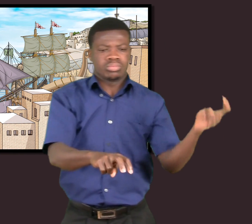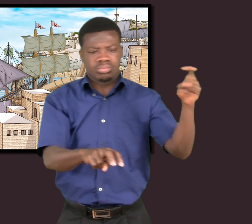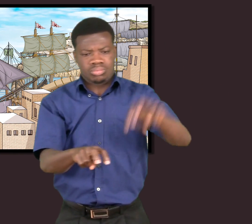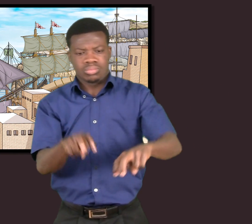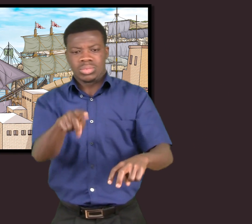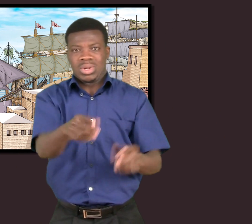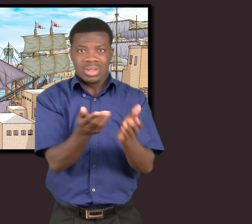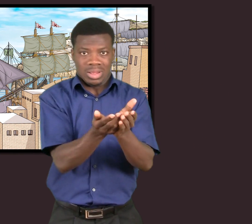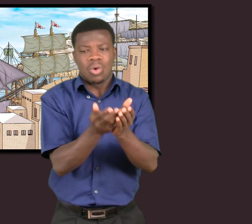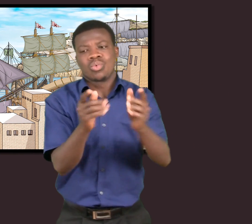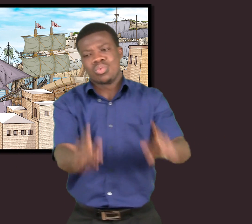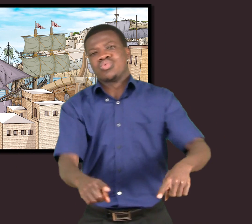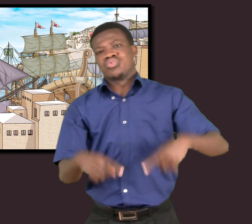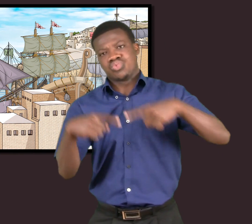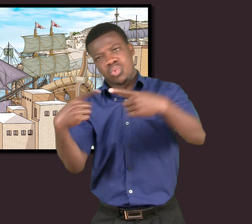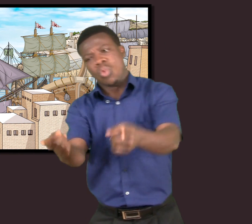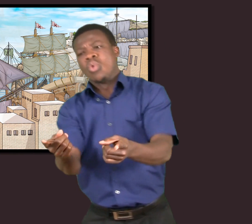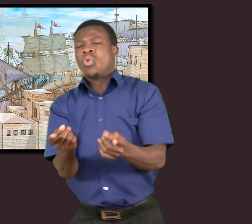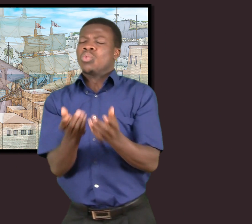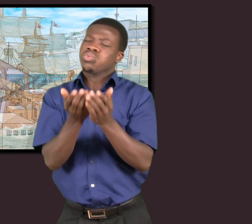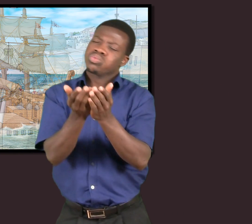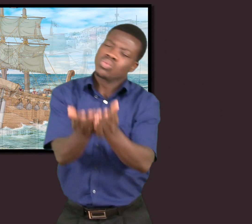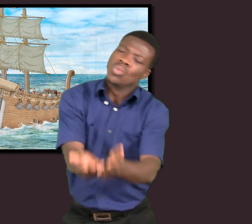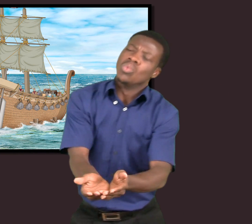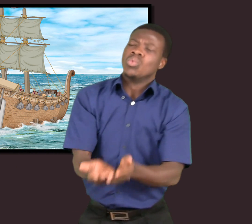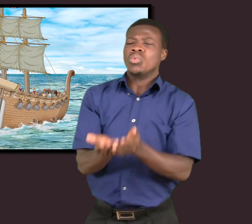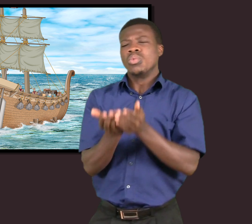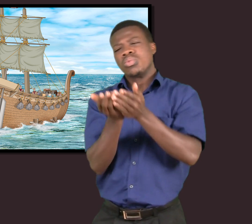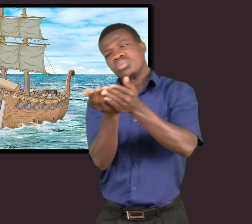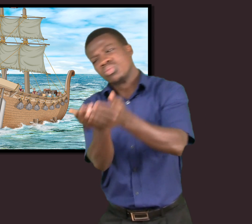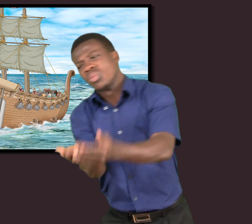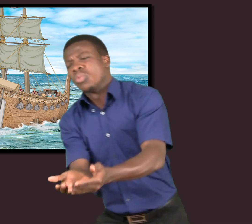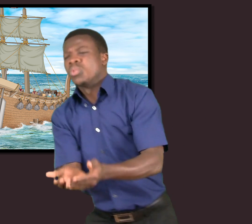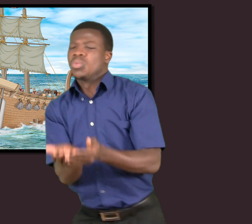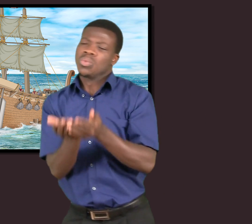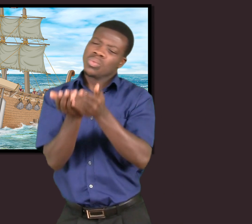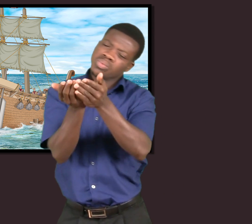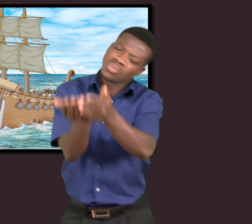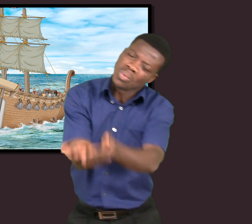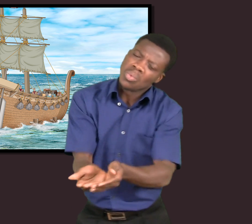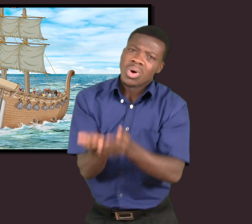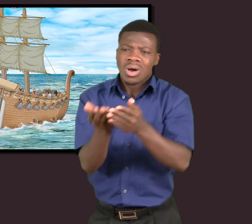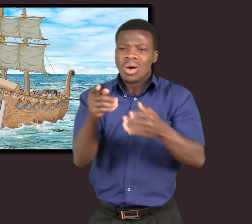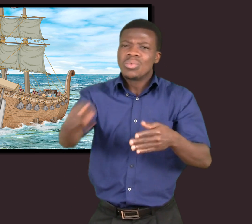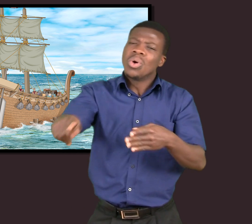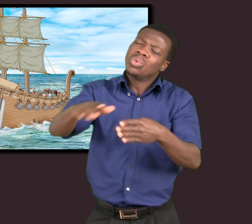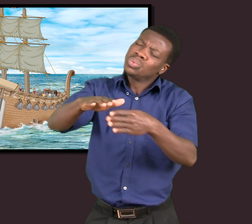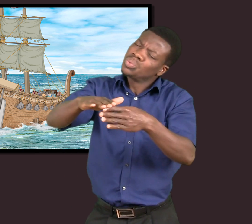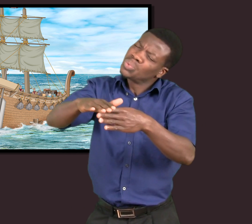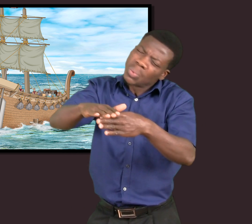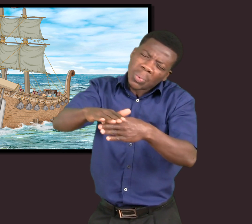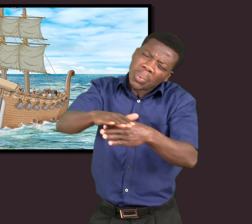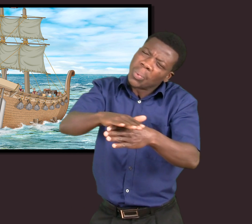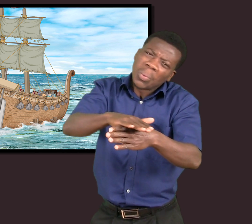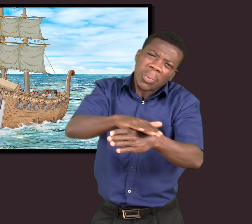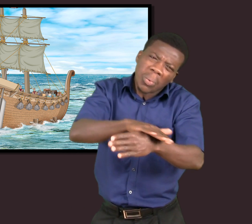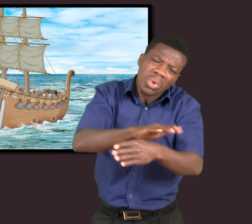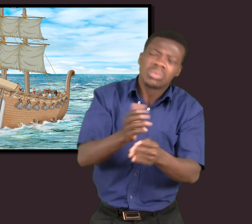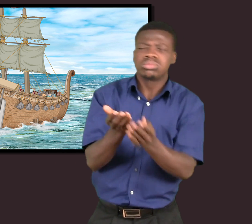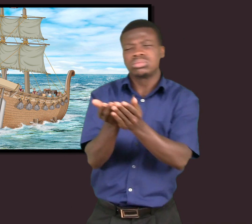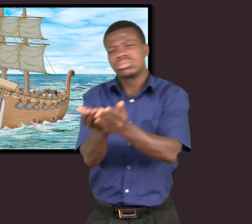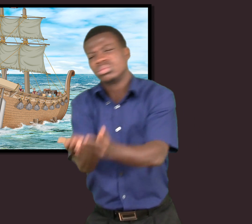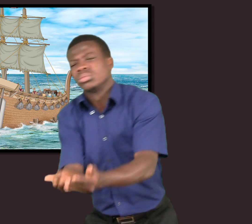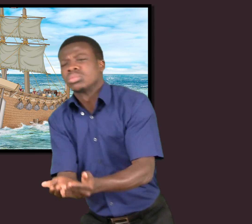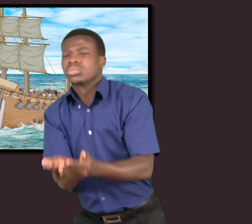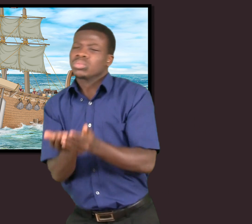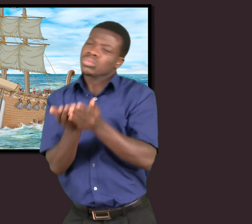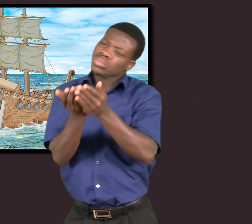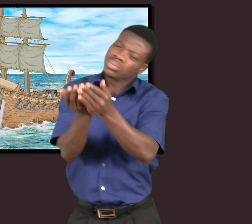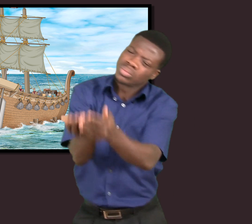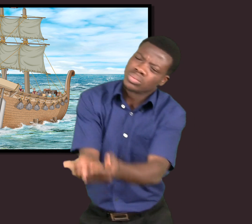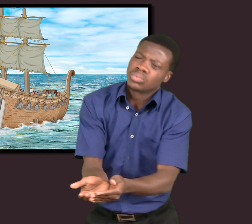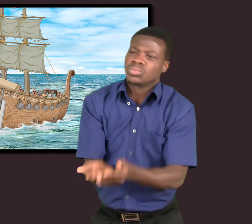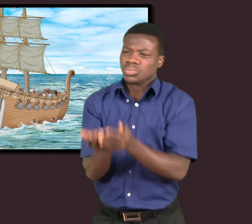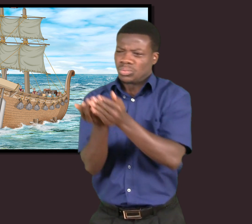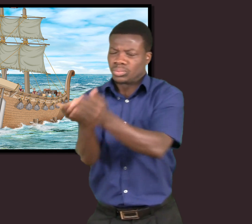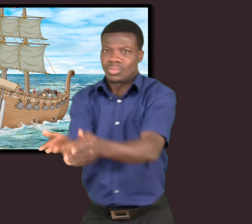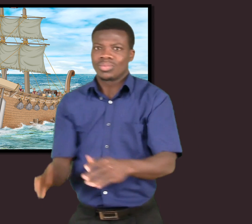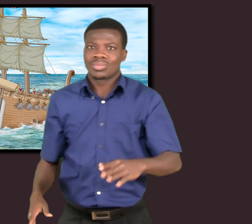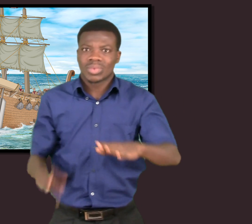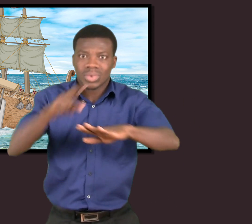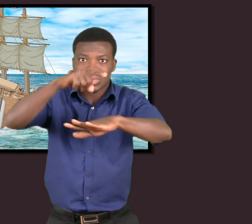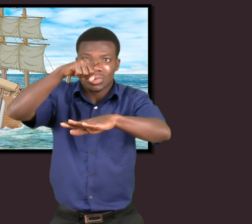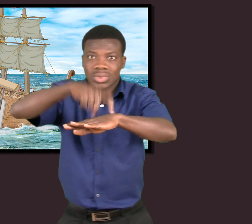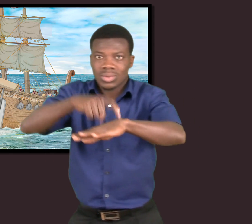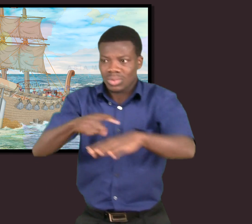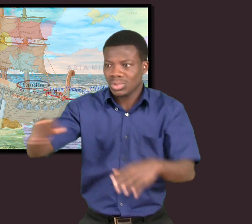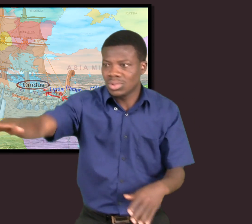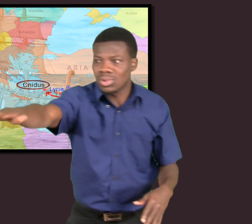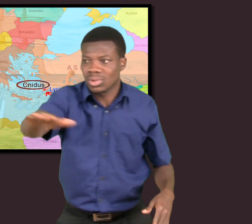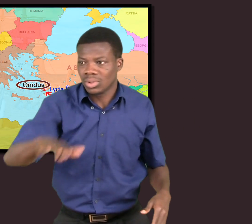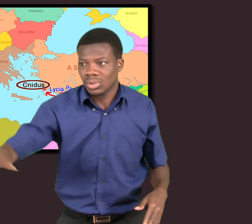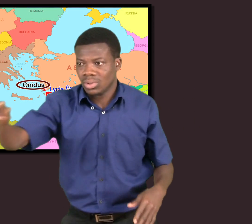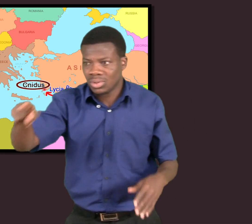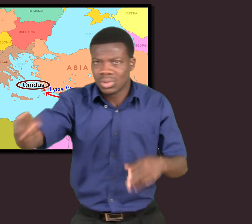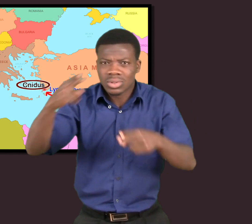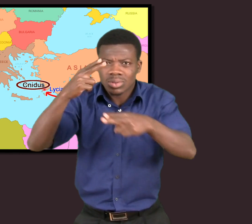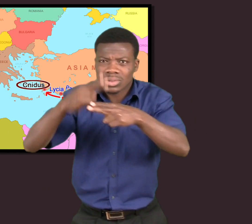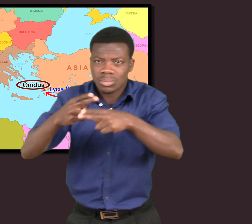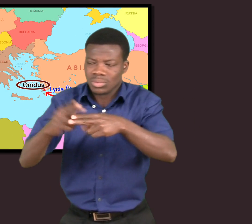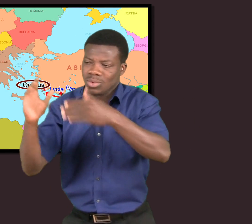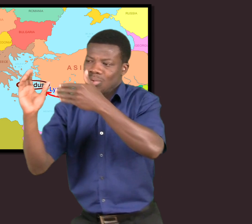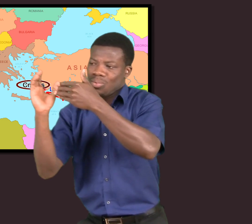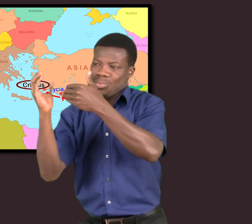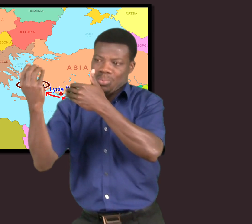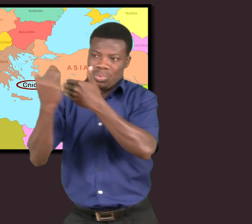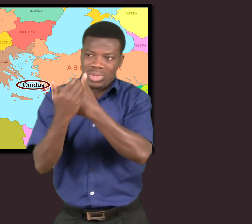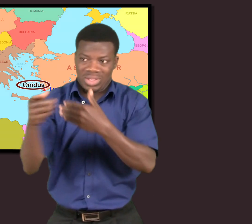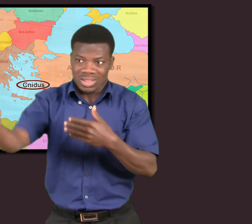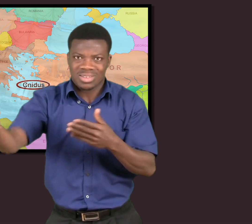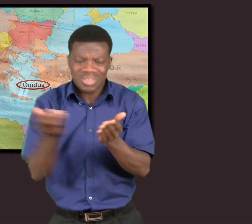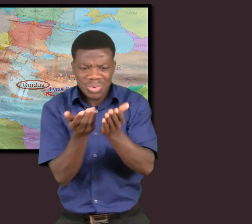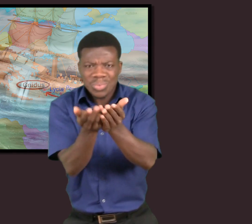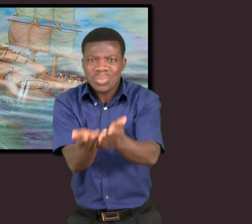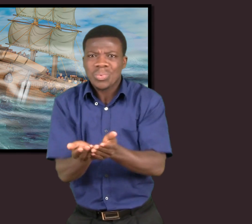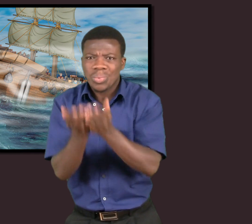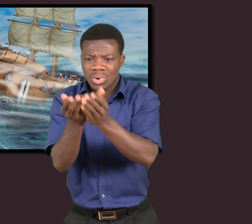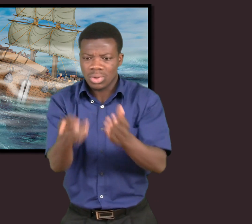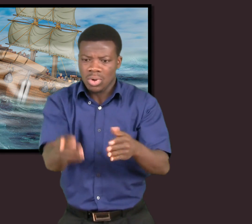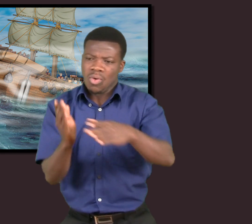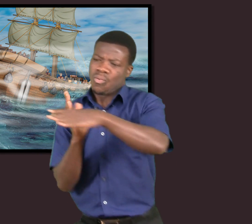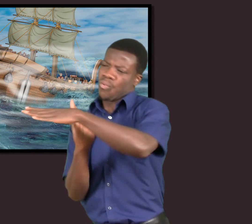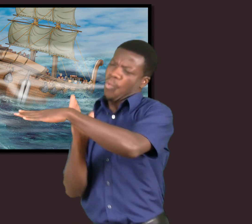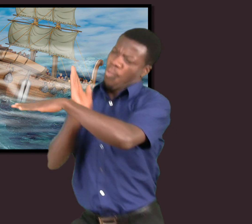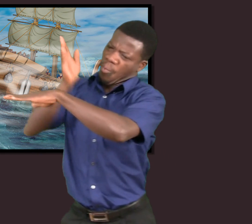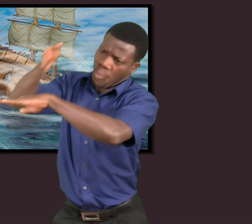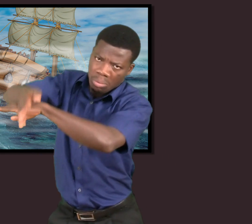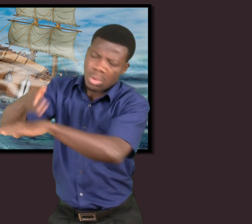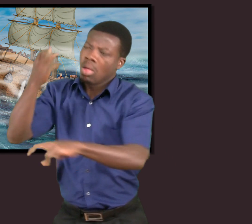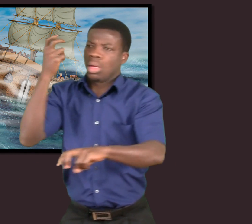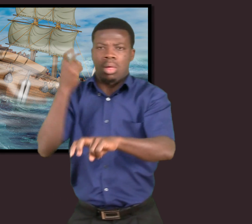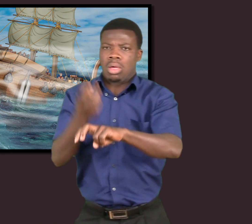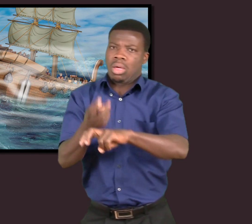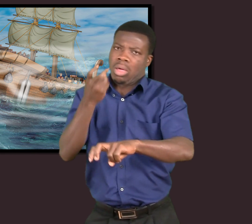After sailing slowly for many days, we arrived off Cnidus.